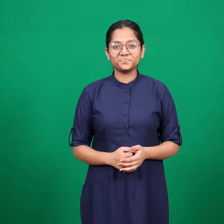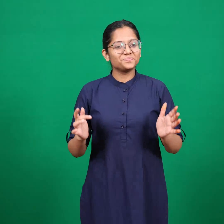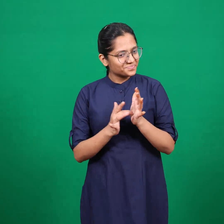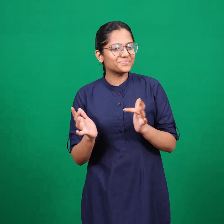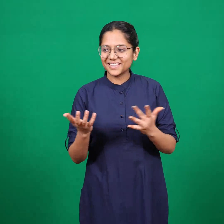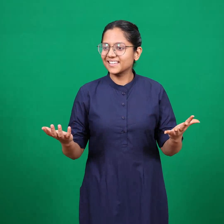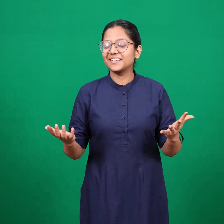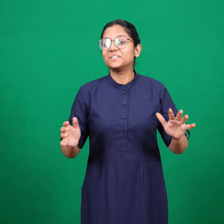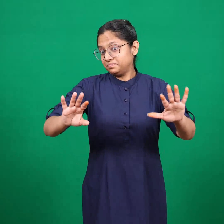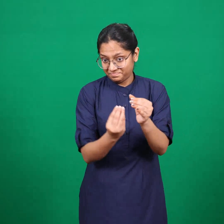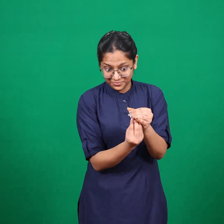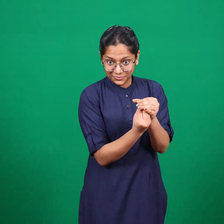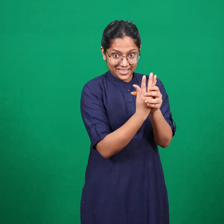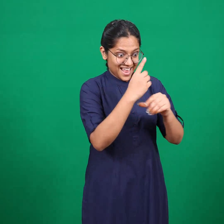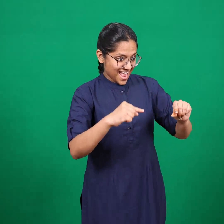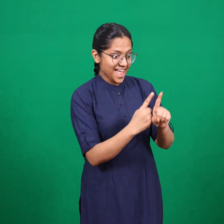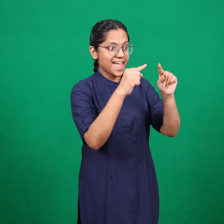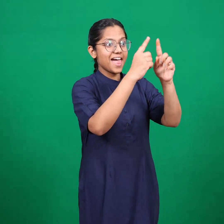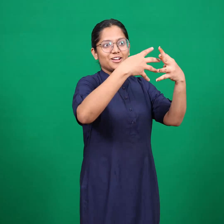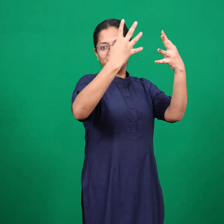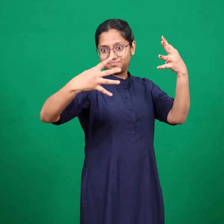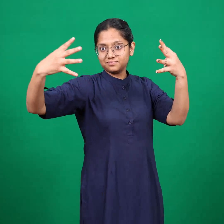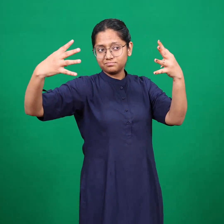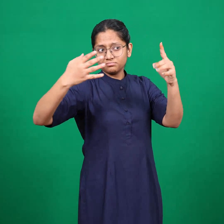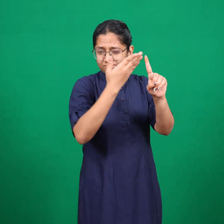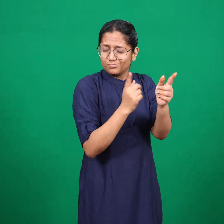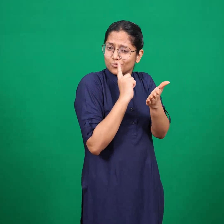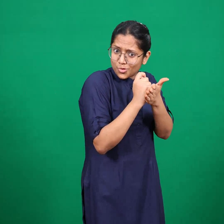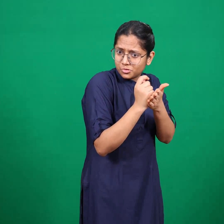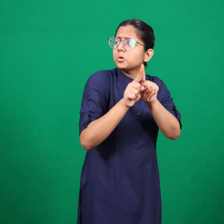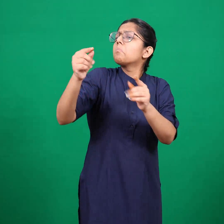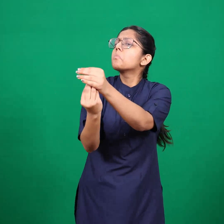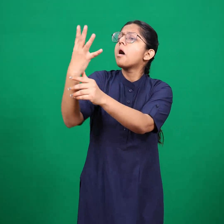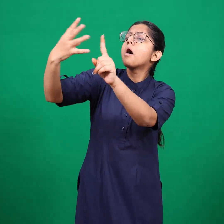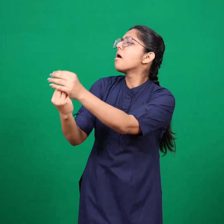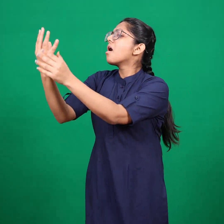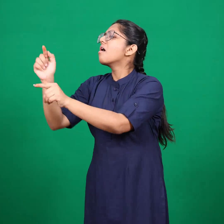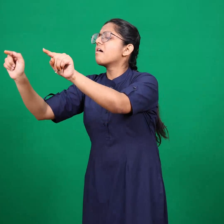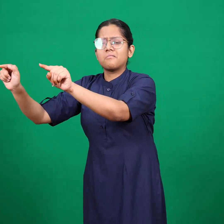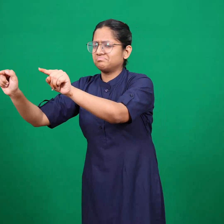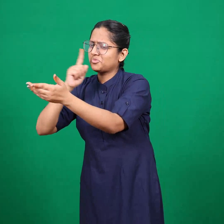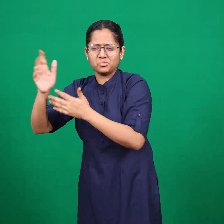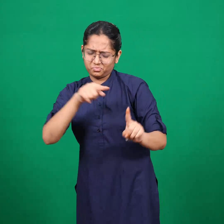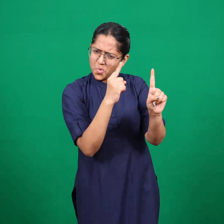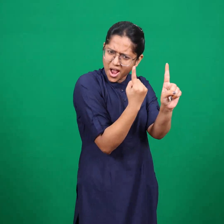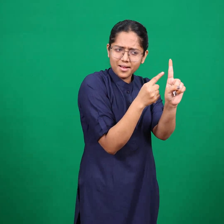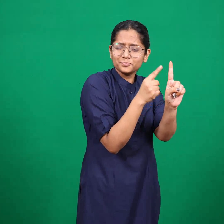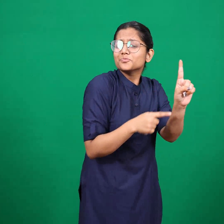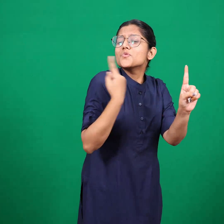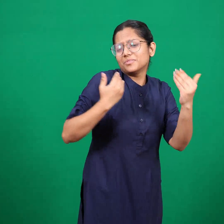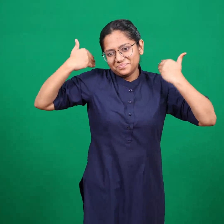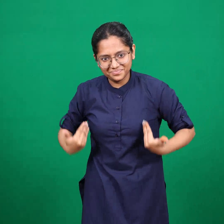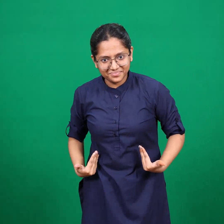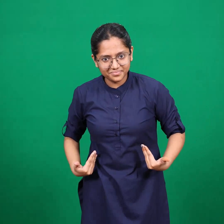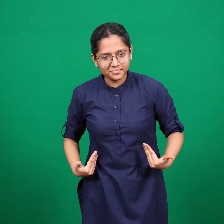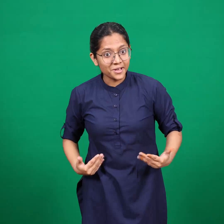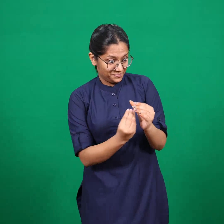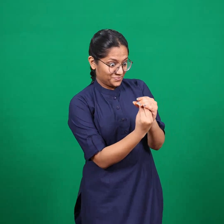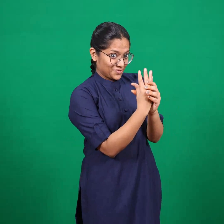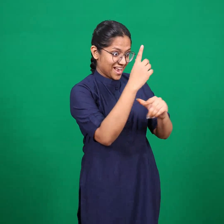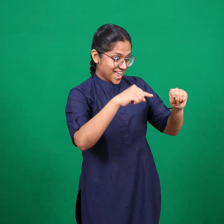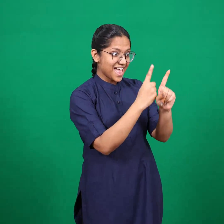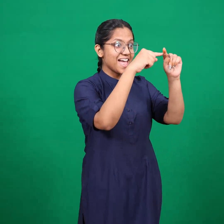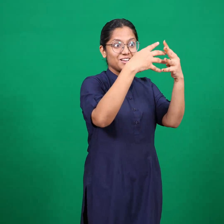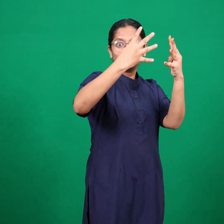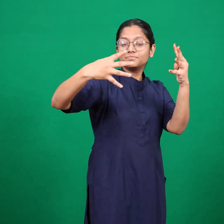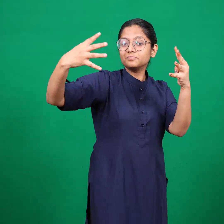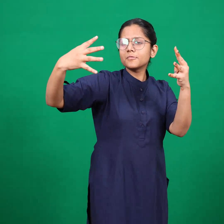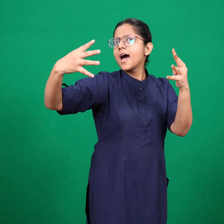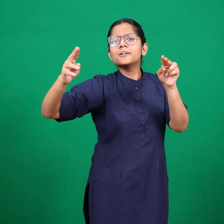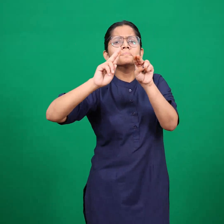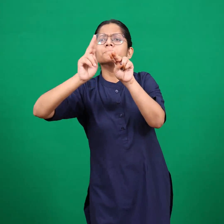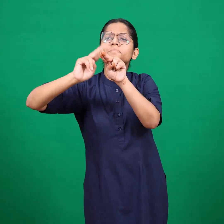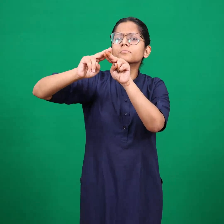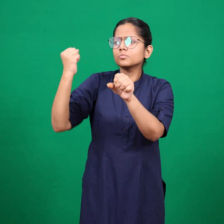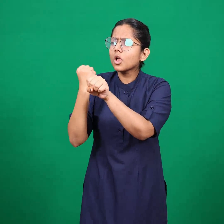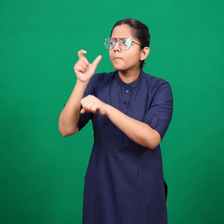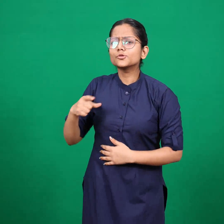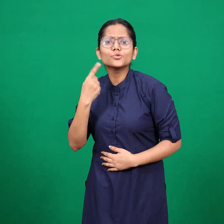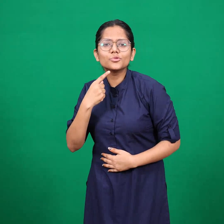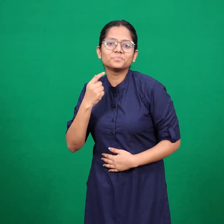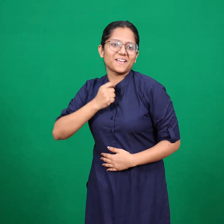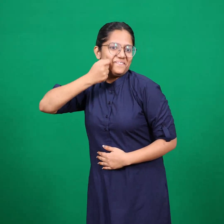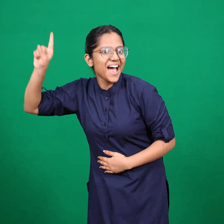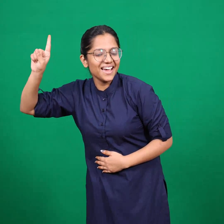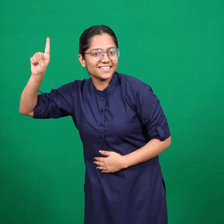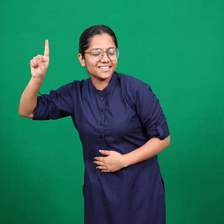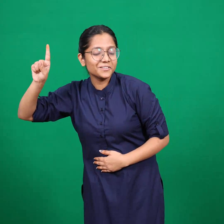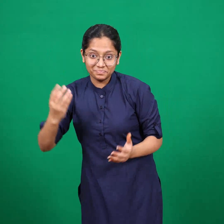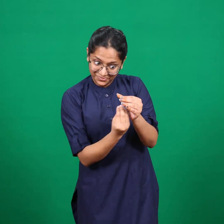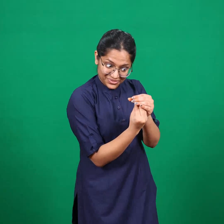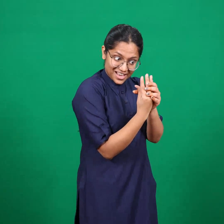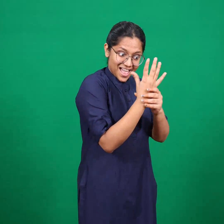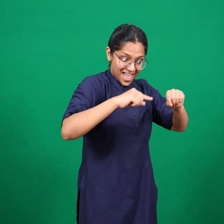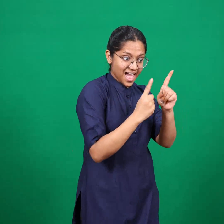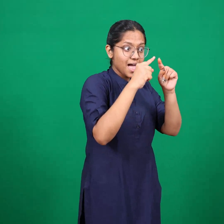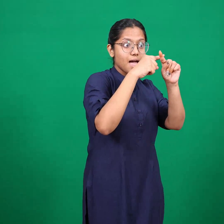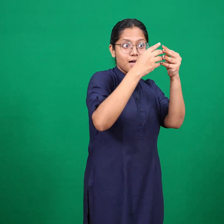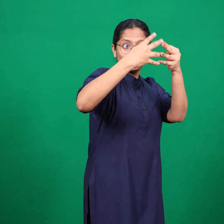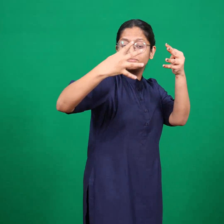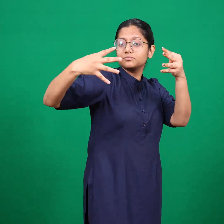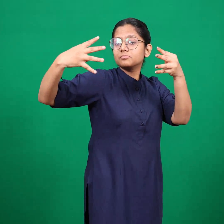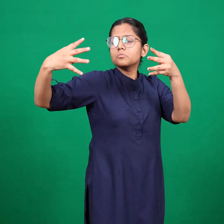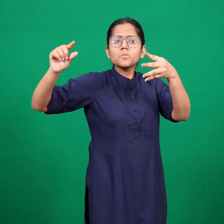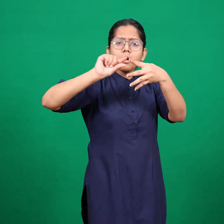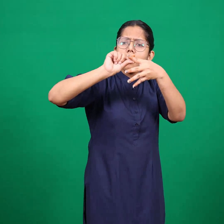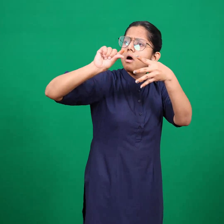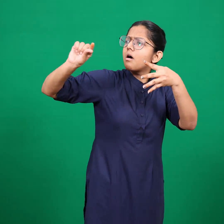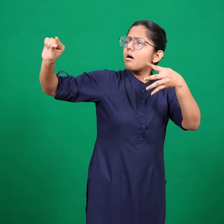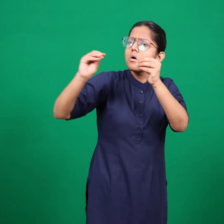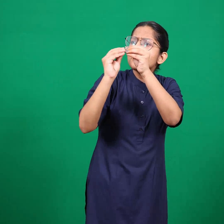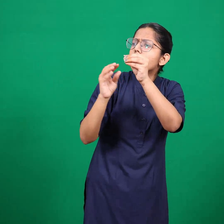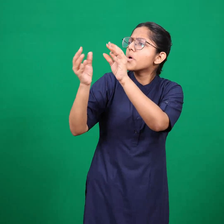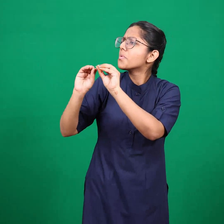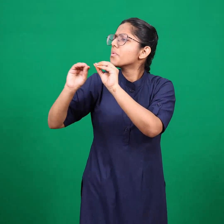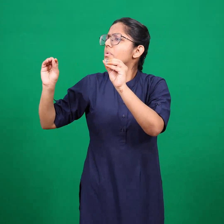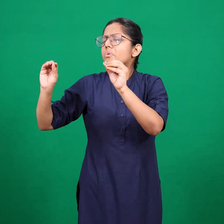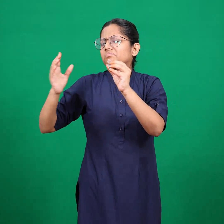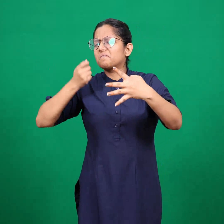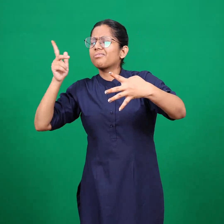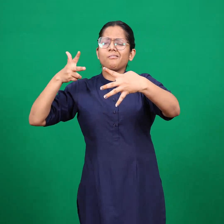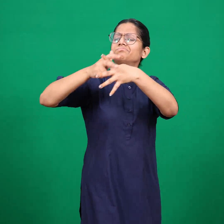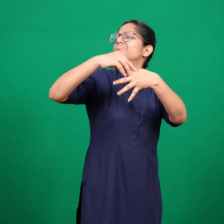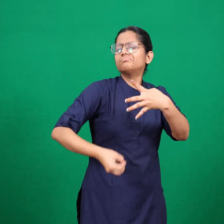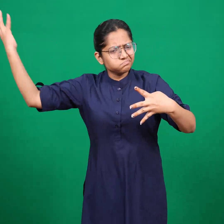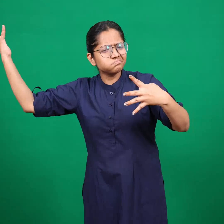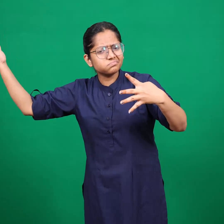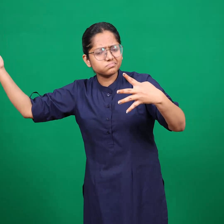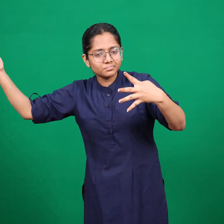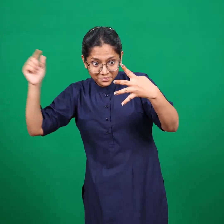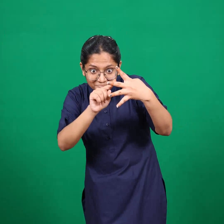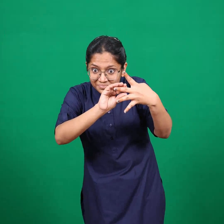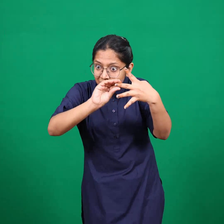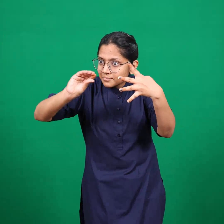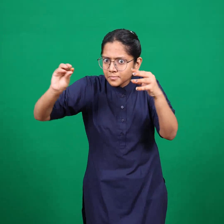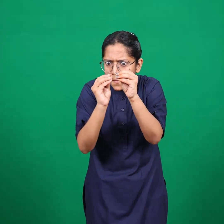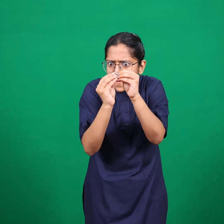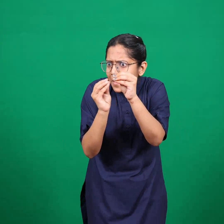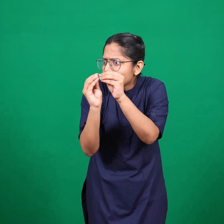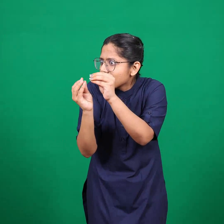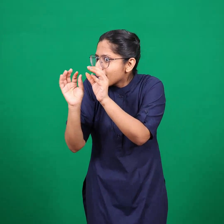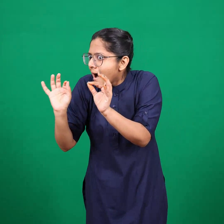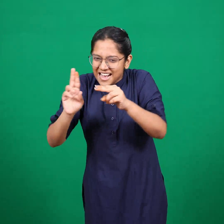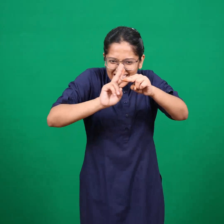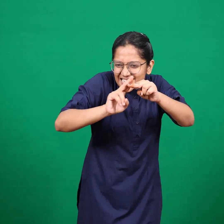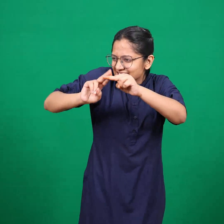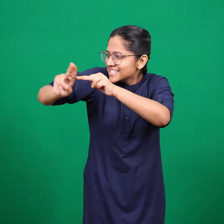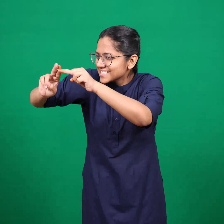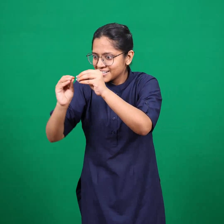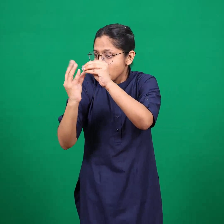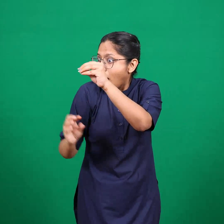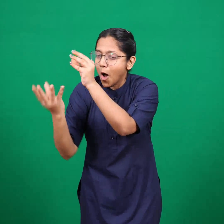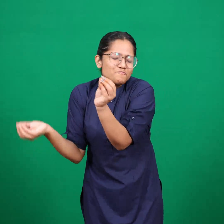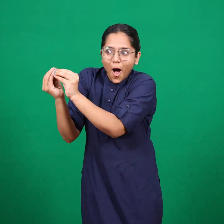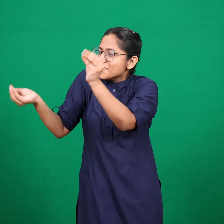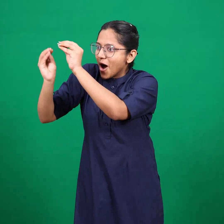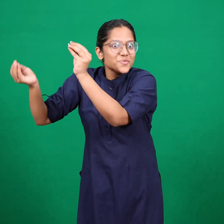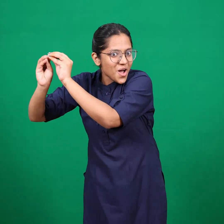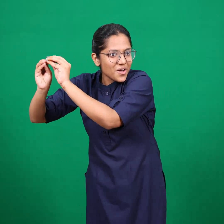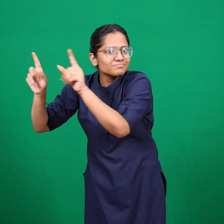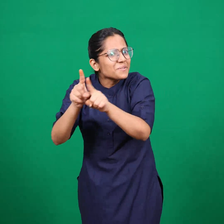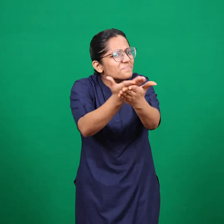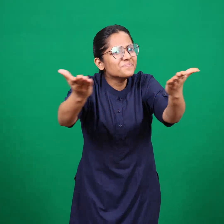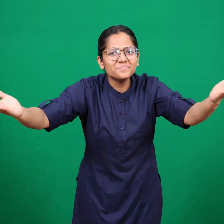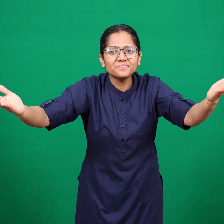"I am the true vine, and My Father is the keeper of the vineyard. He cuts off every branch in Me that bears no fruit, and every branch that does bear fruit, He prunes to make it even more fruitful.